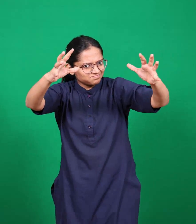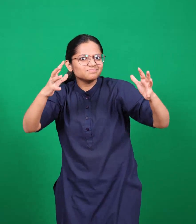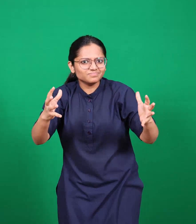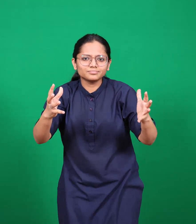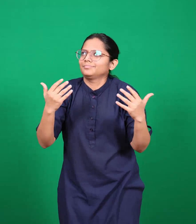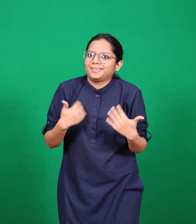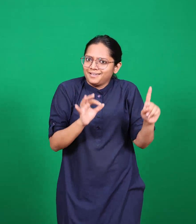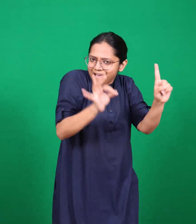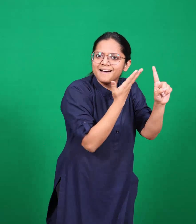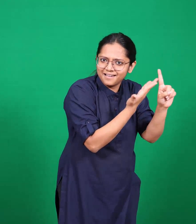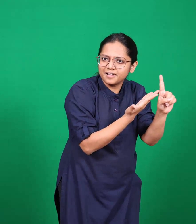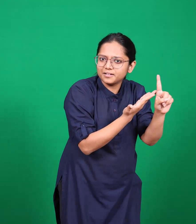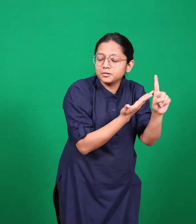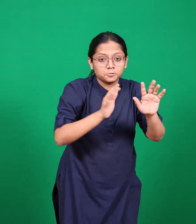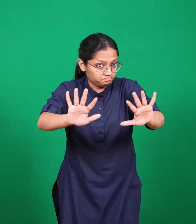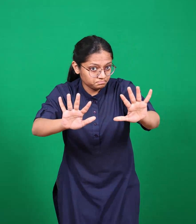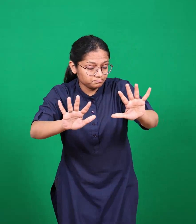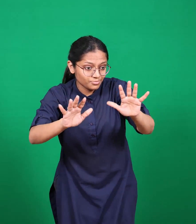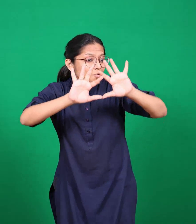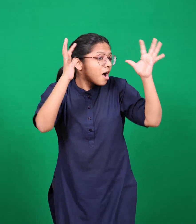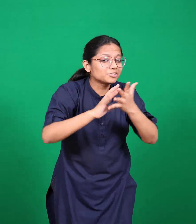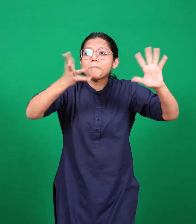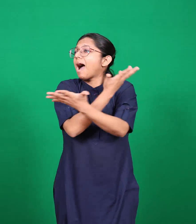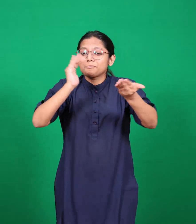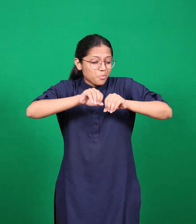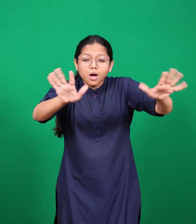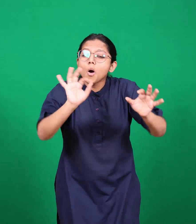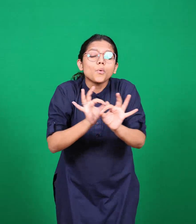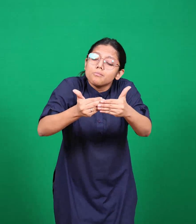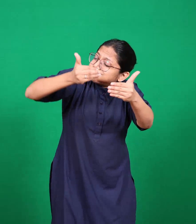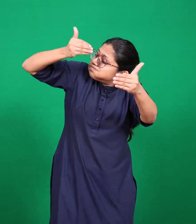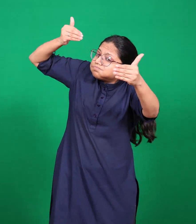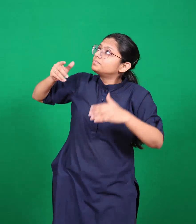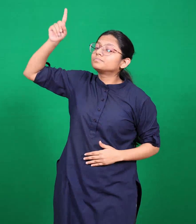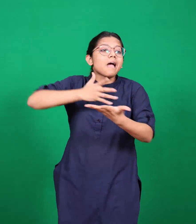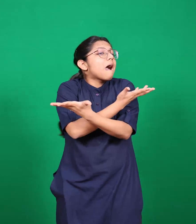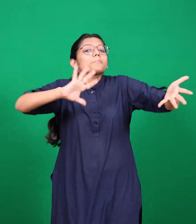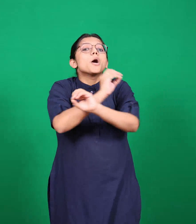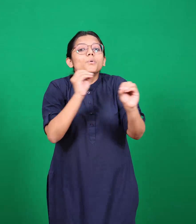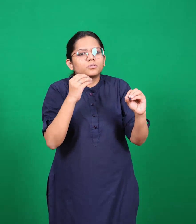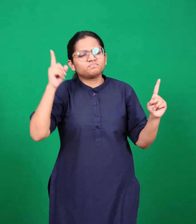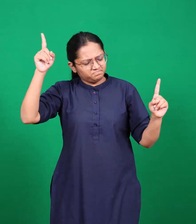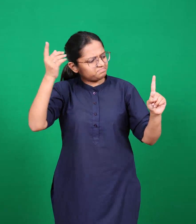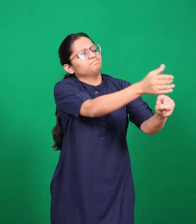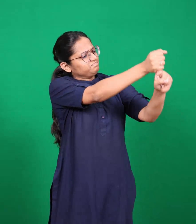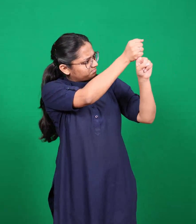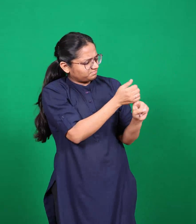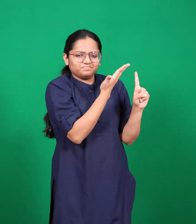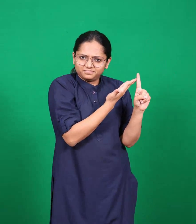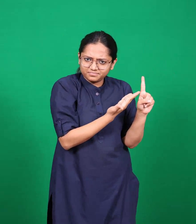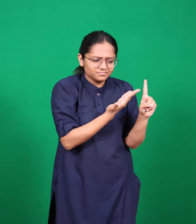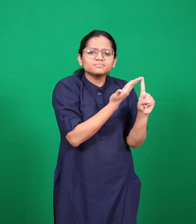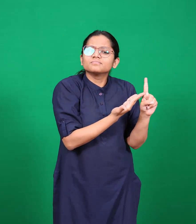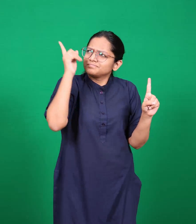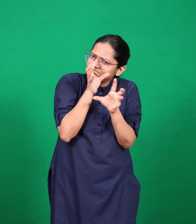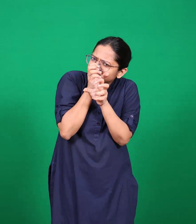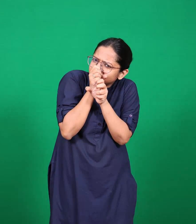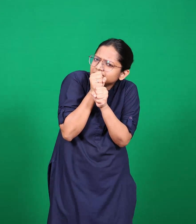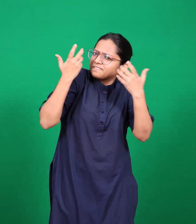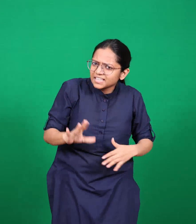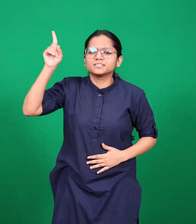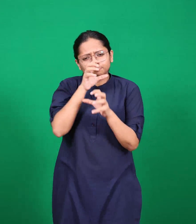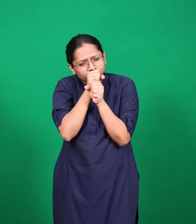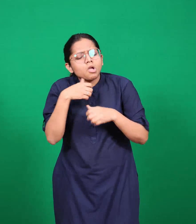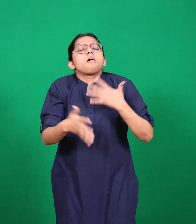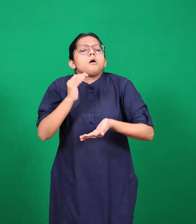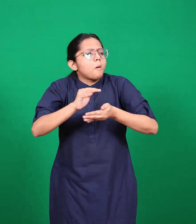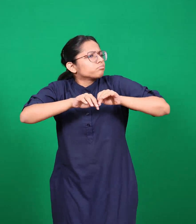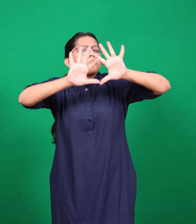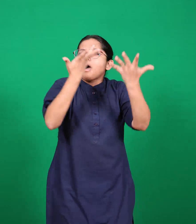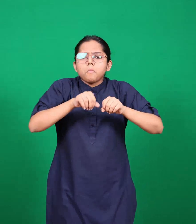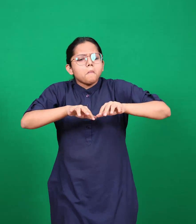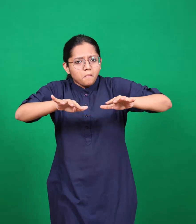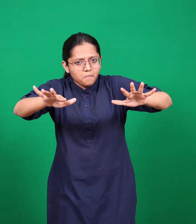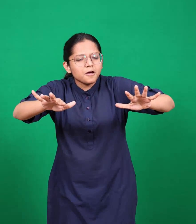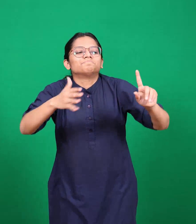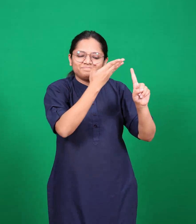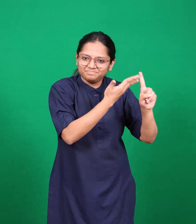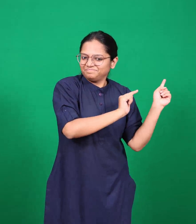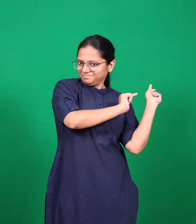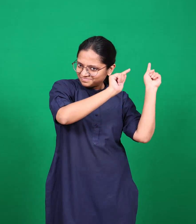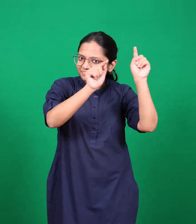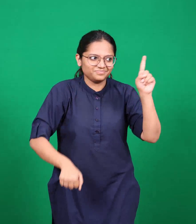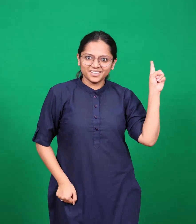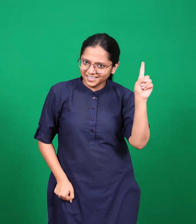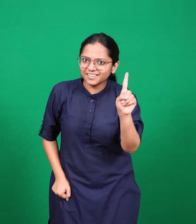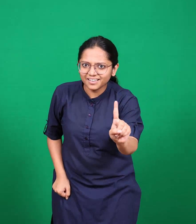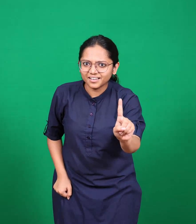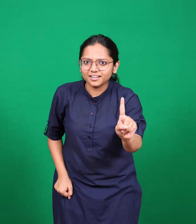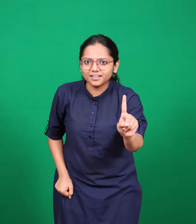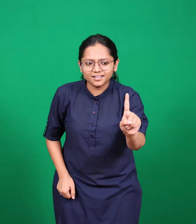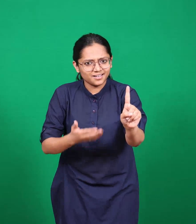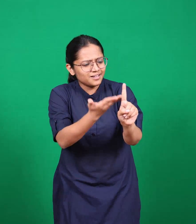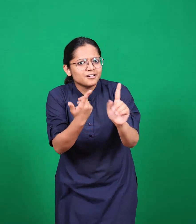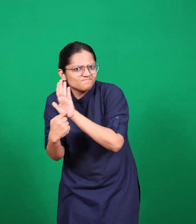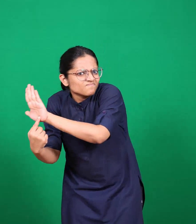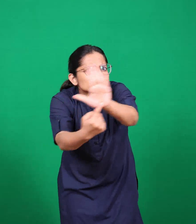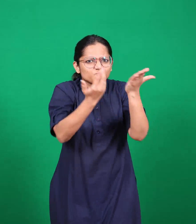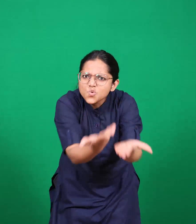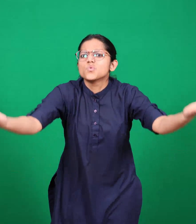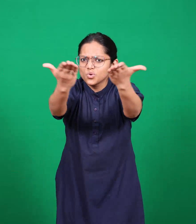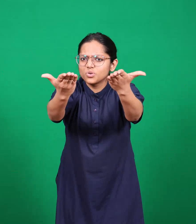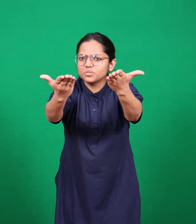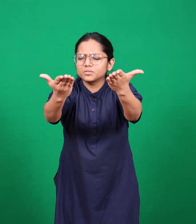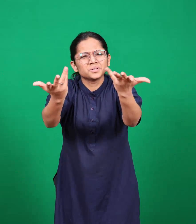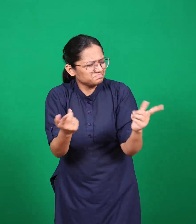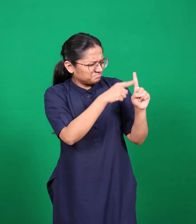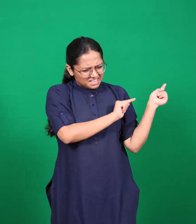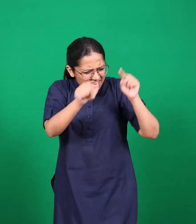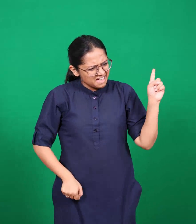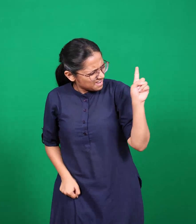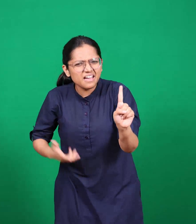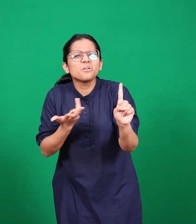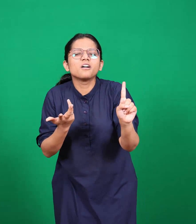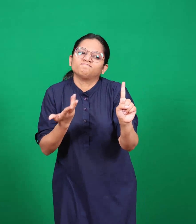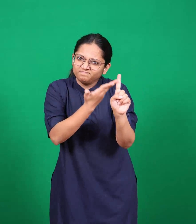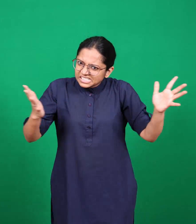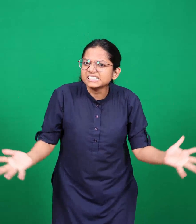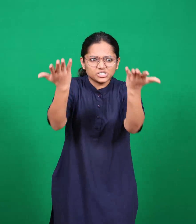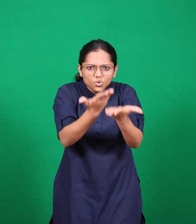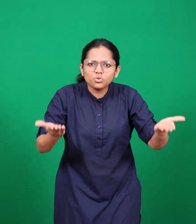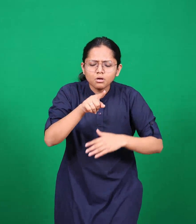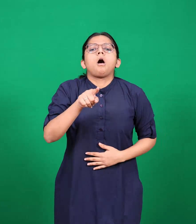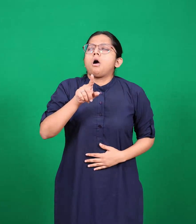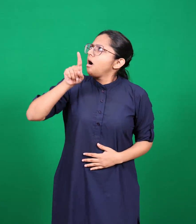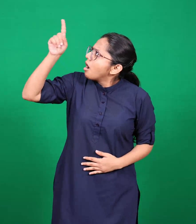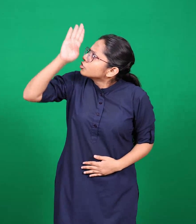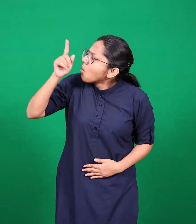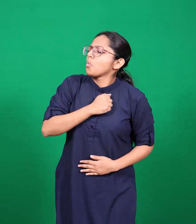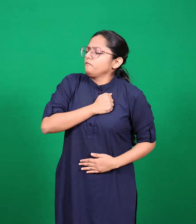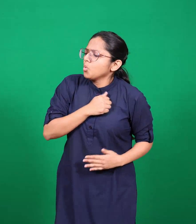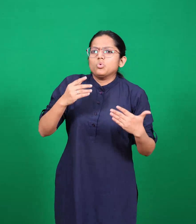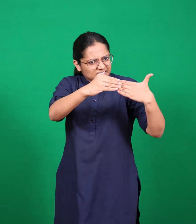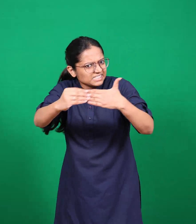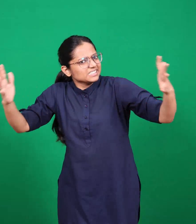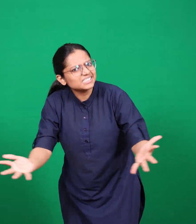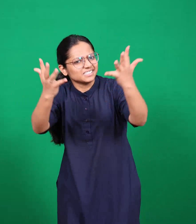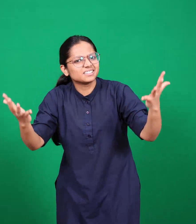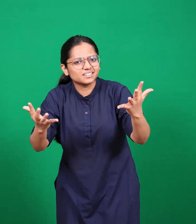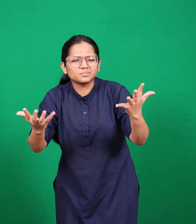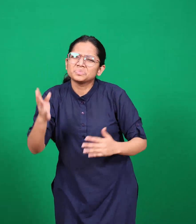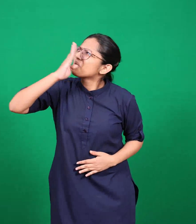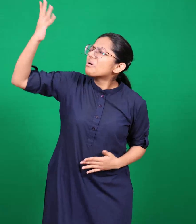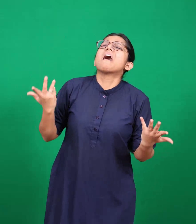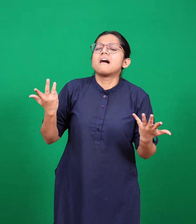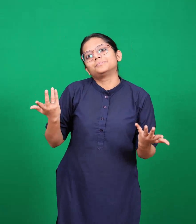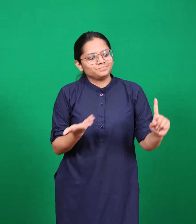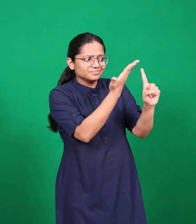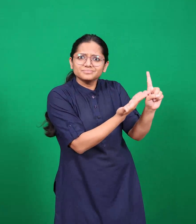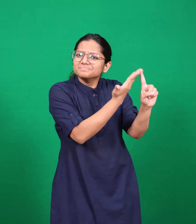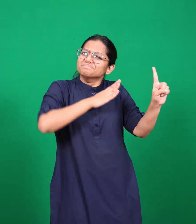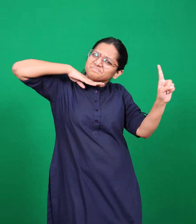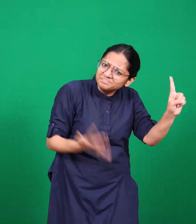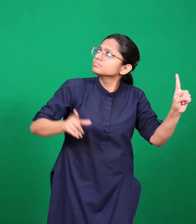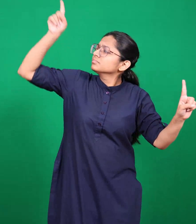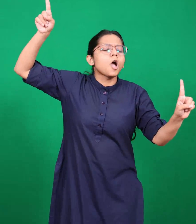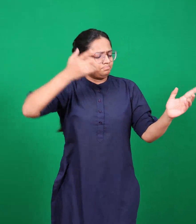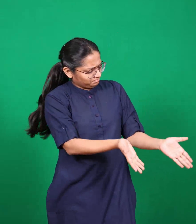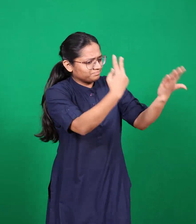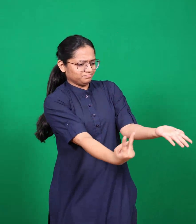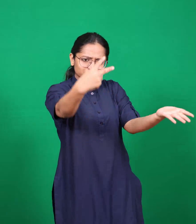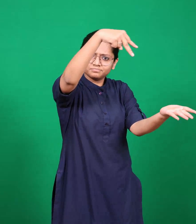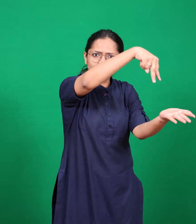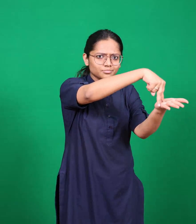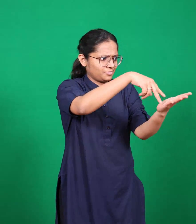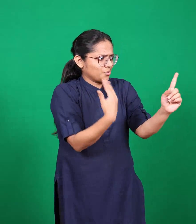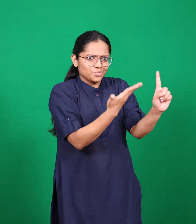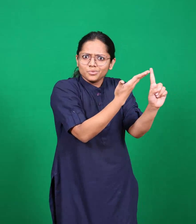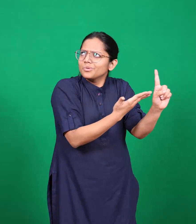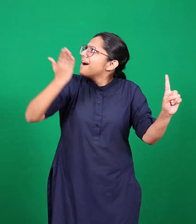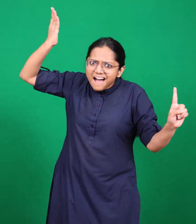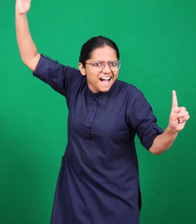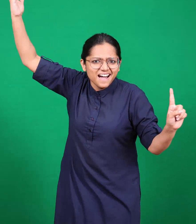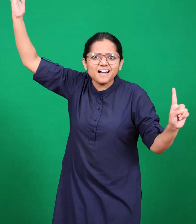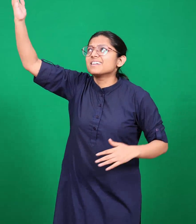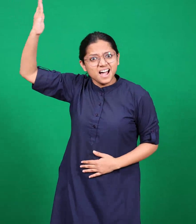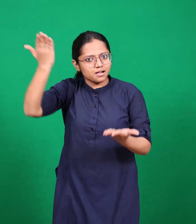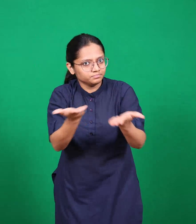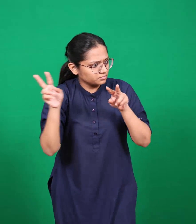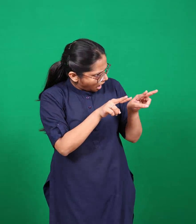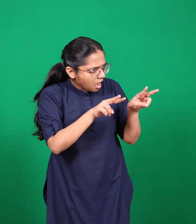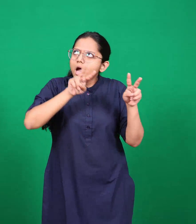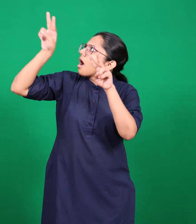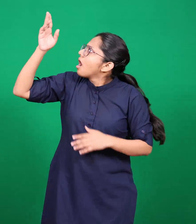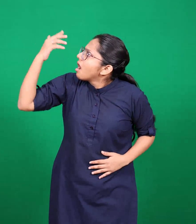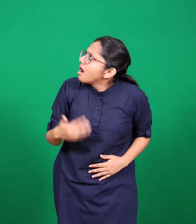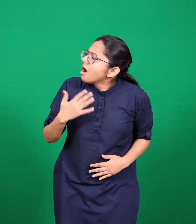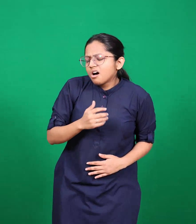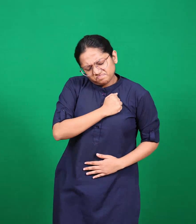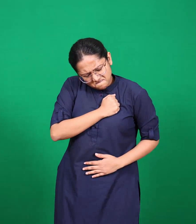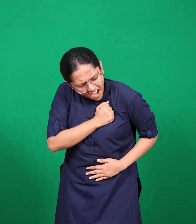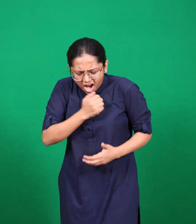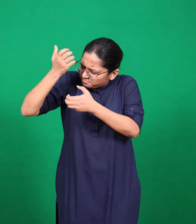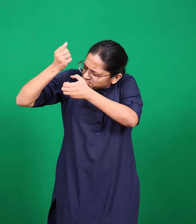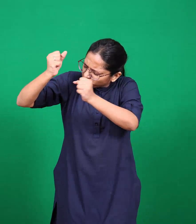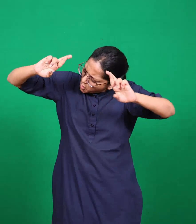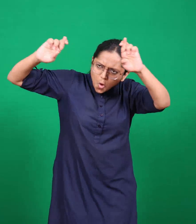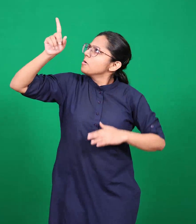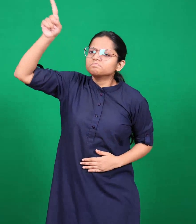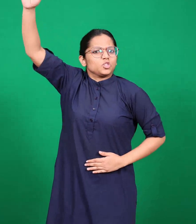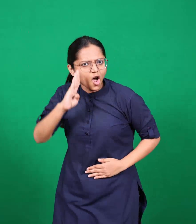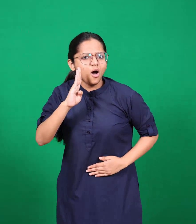He was known before the foundation of the world, but was revealed in the last times for your sake. Through Him you believe in God, who raised Him from the dead and glorified Him;